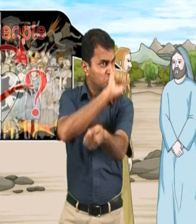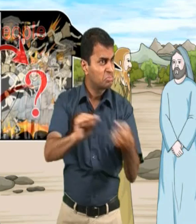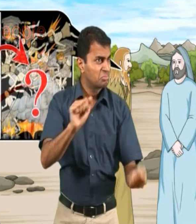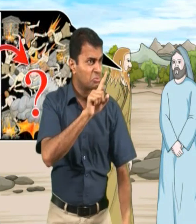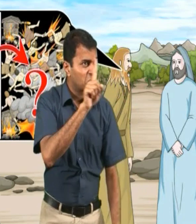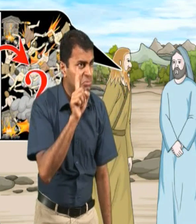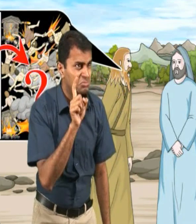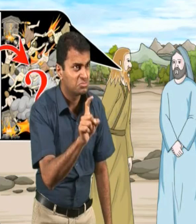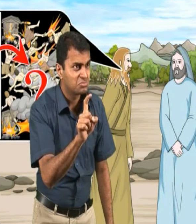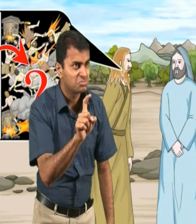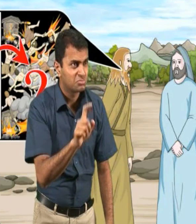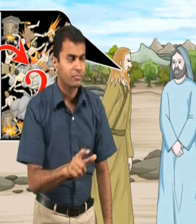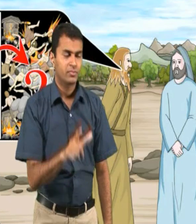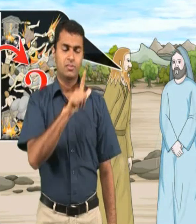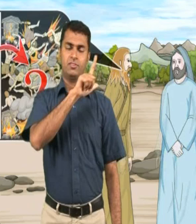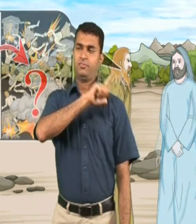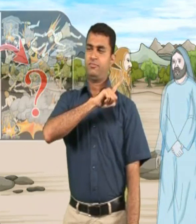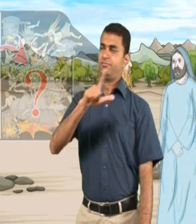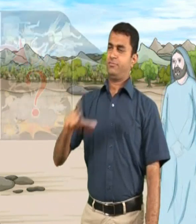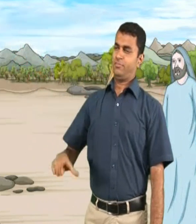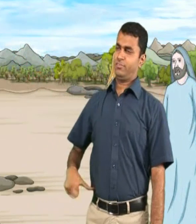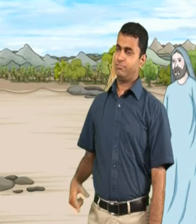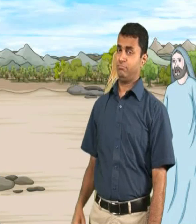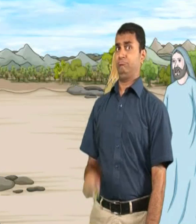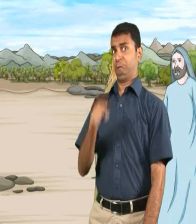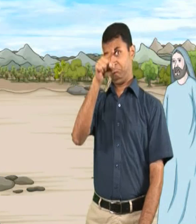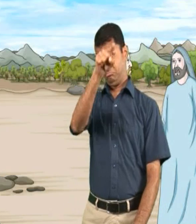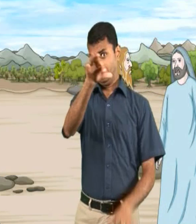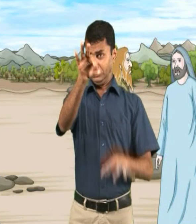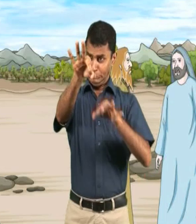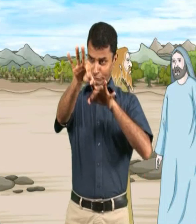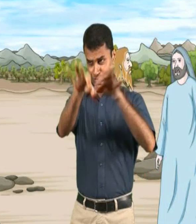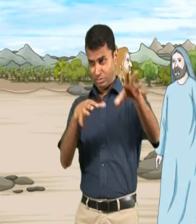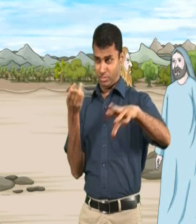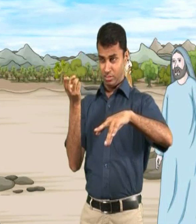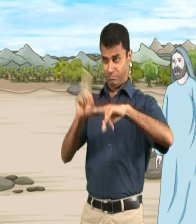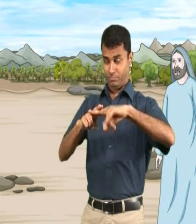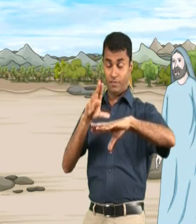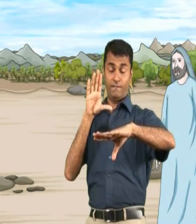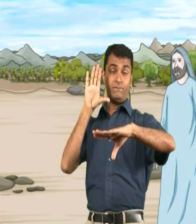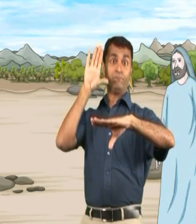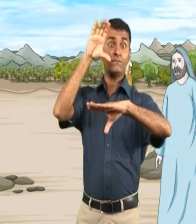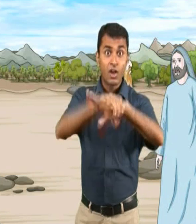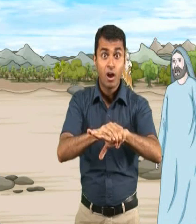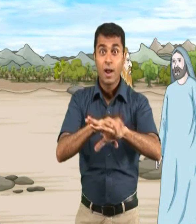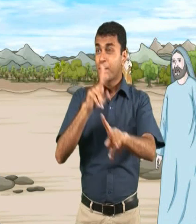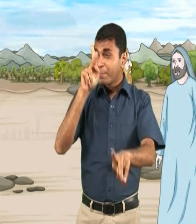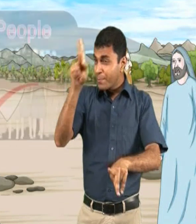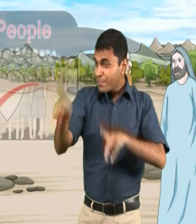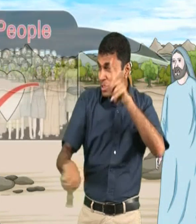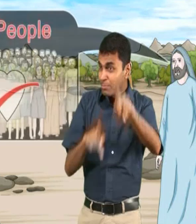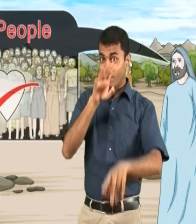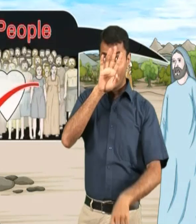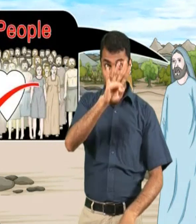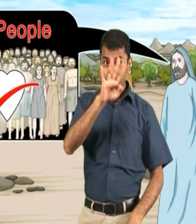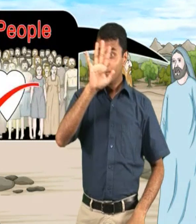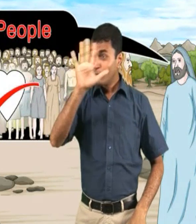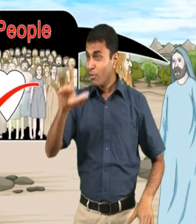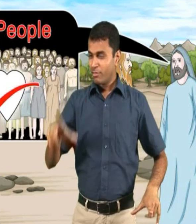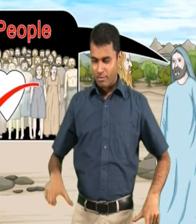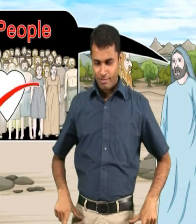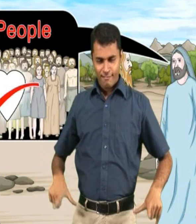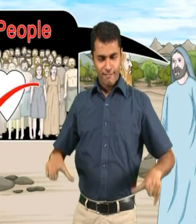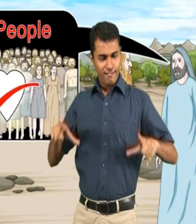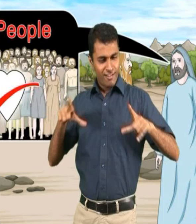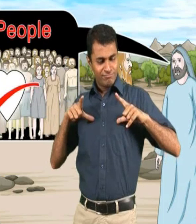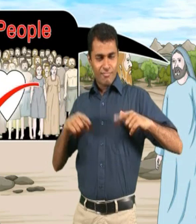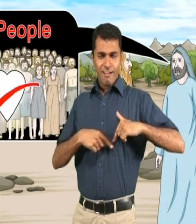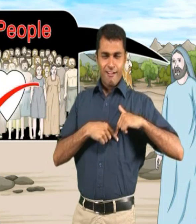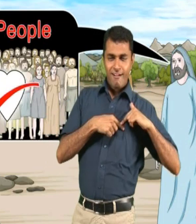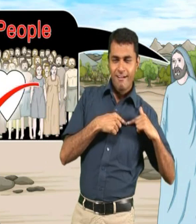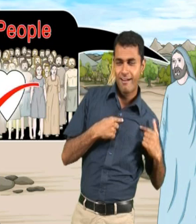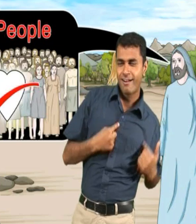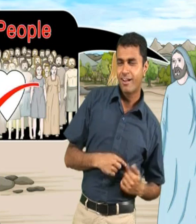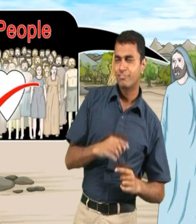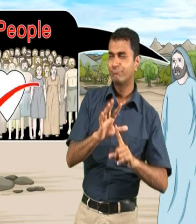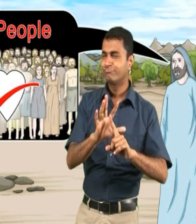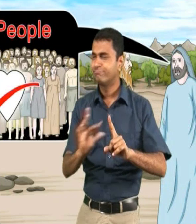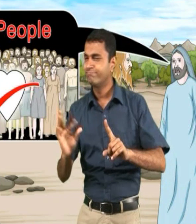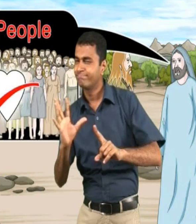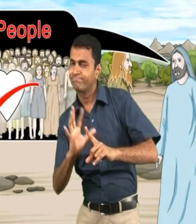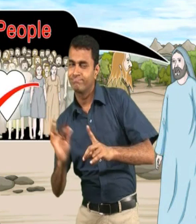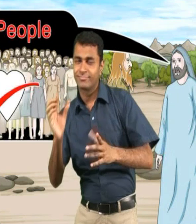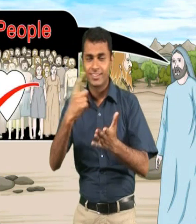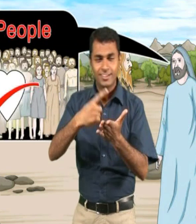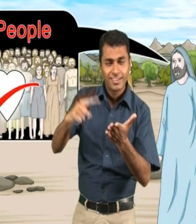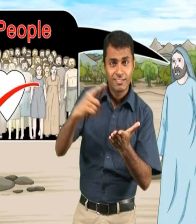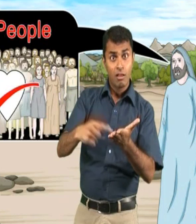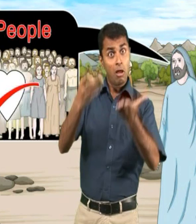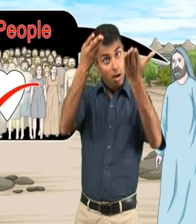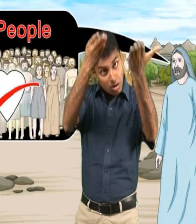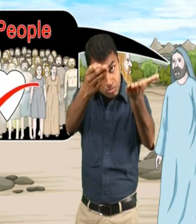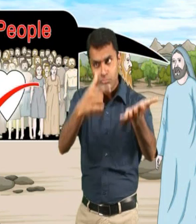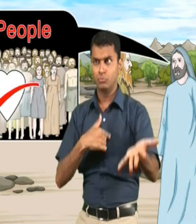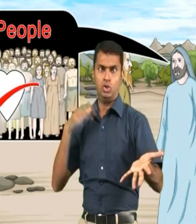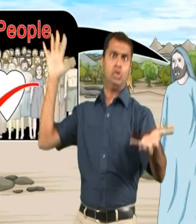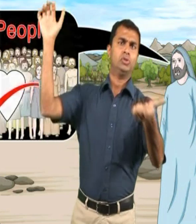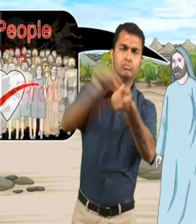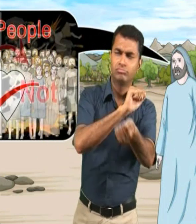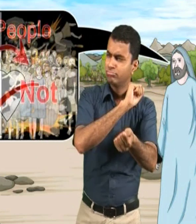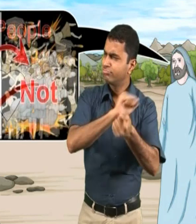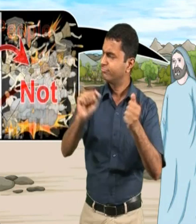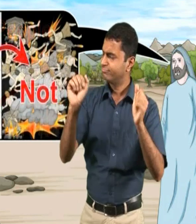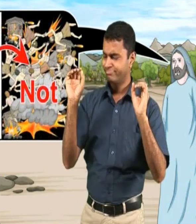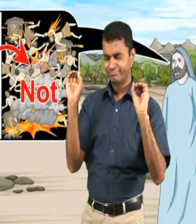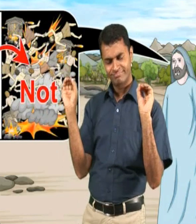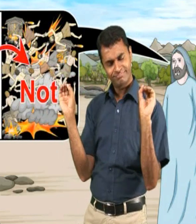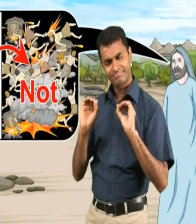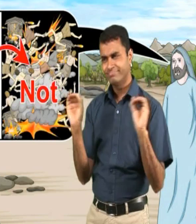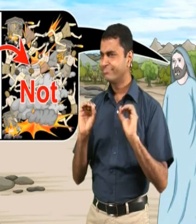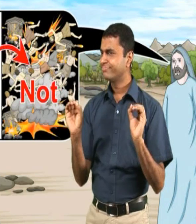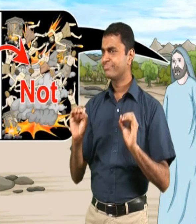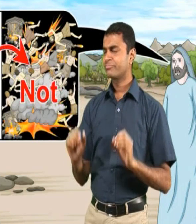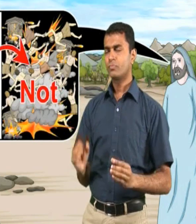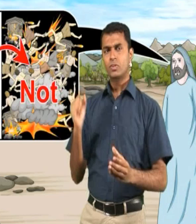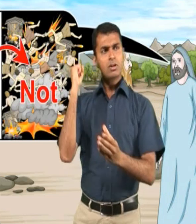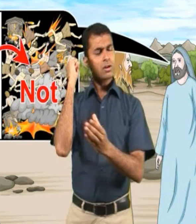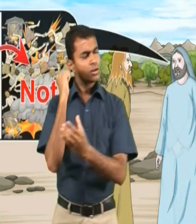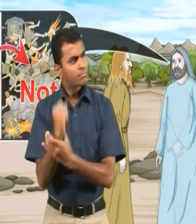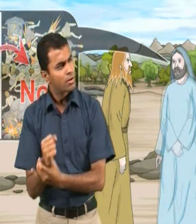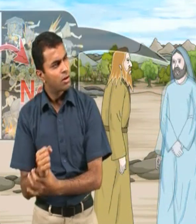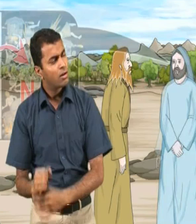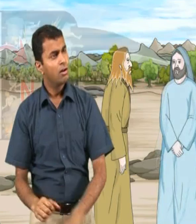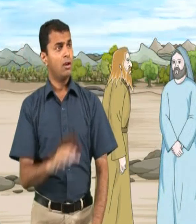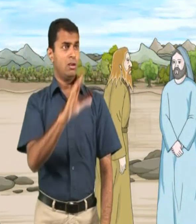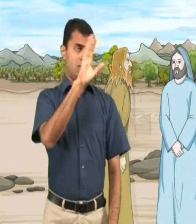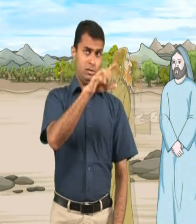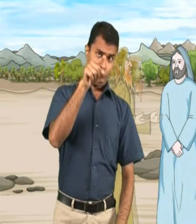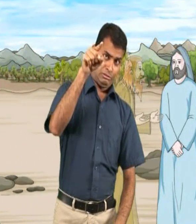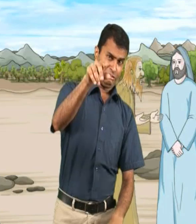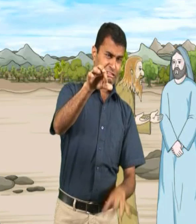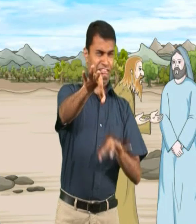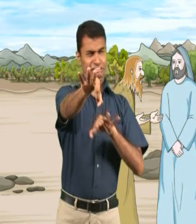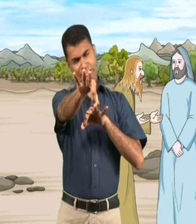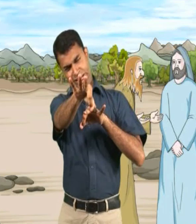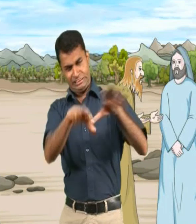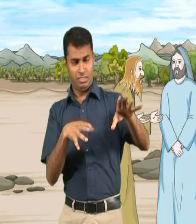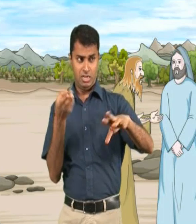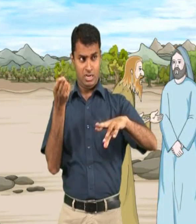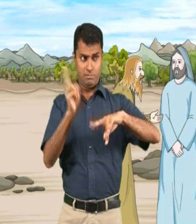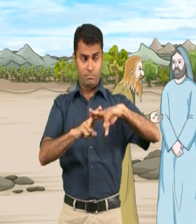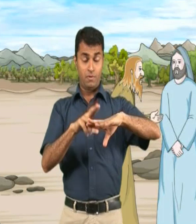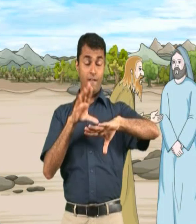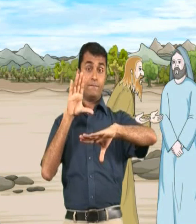He replied, “If I find forty-five there, I will not destroy it.”